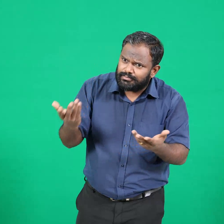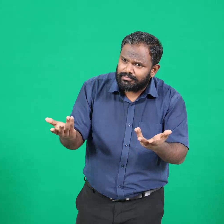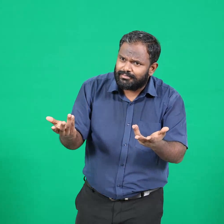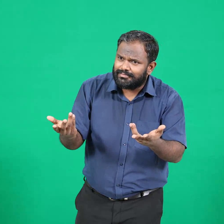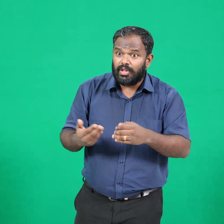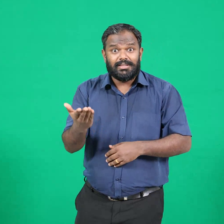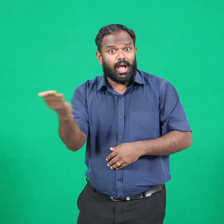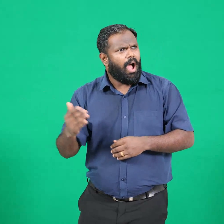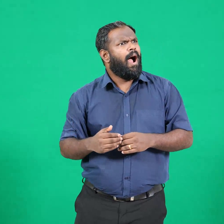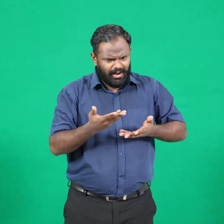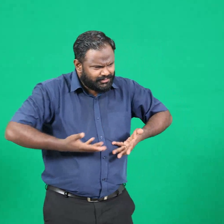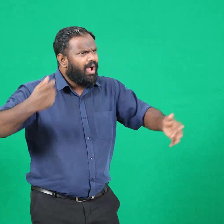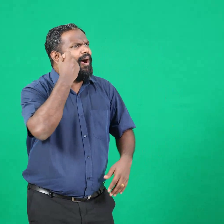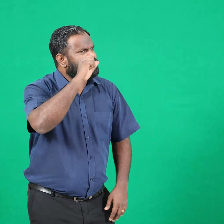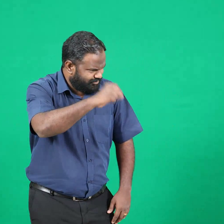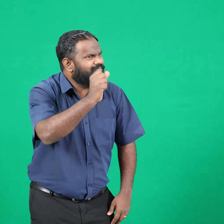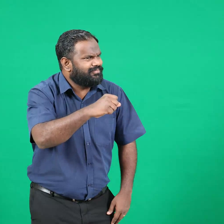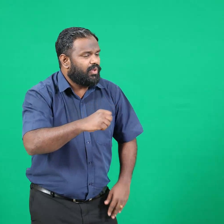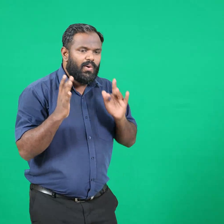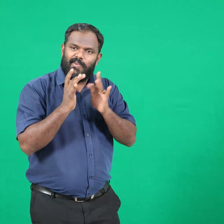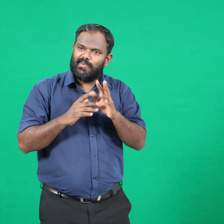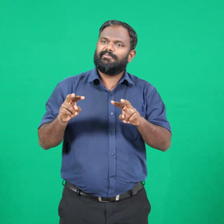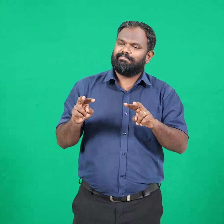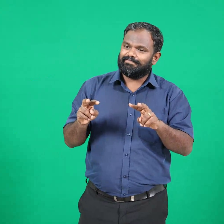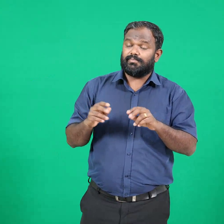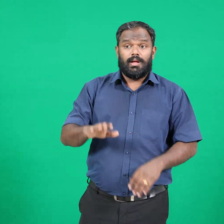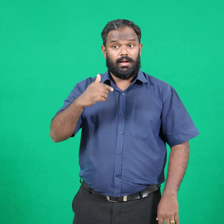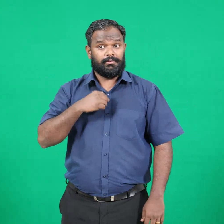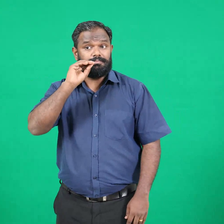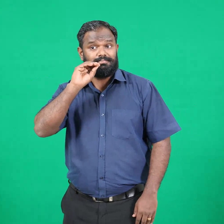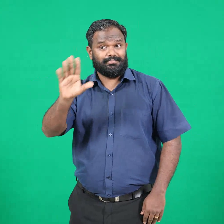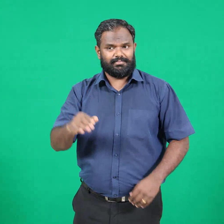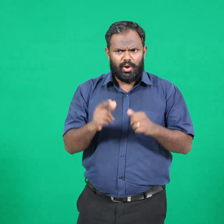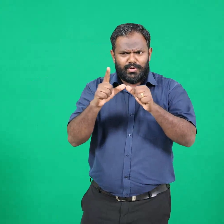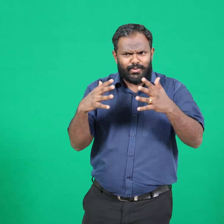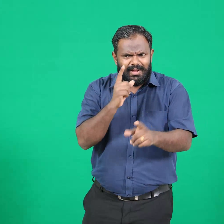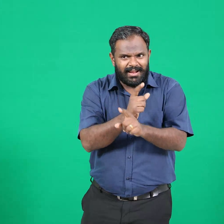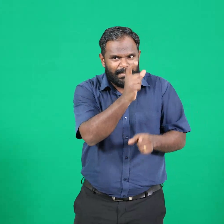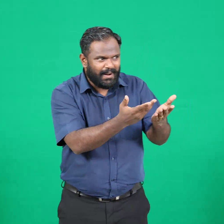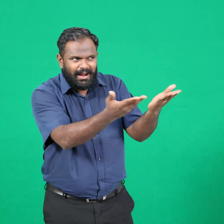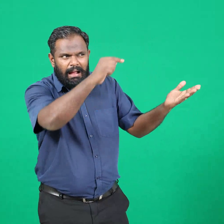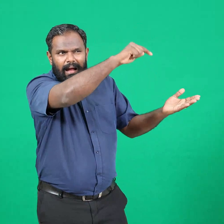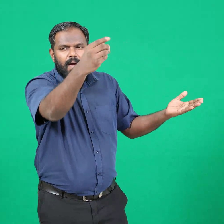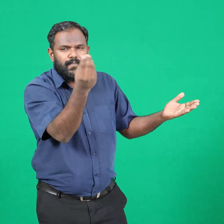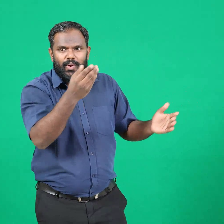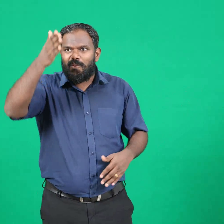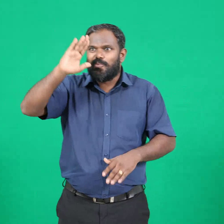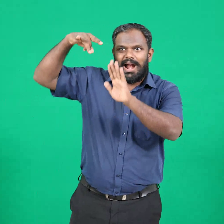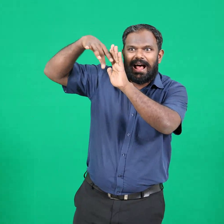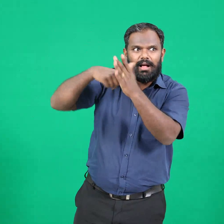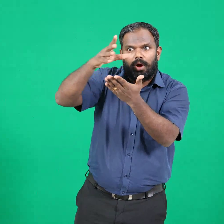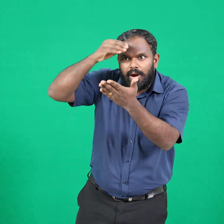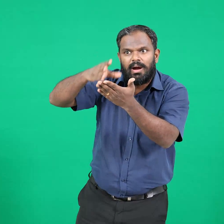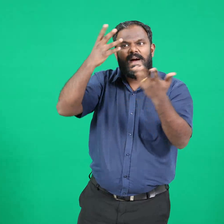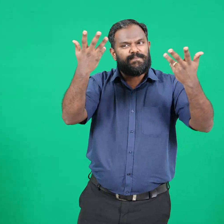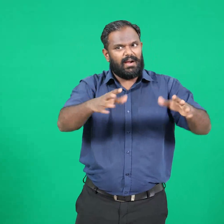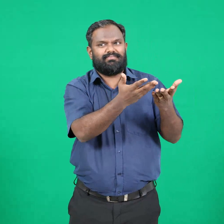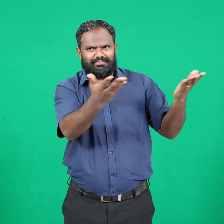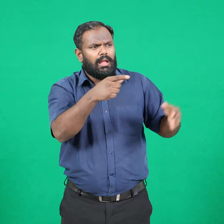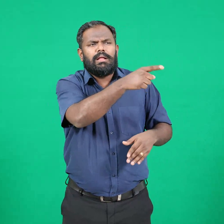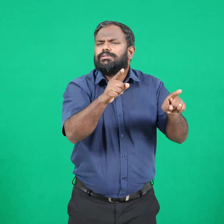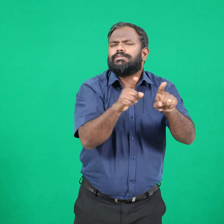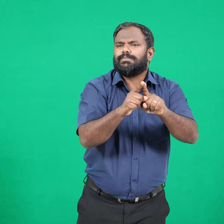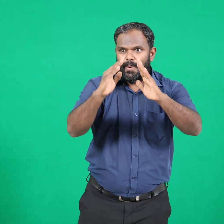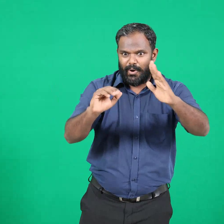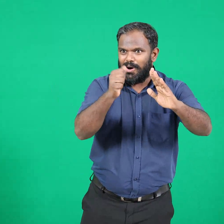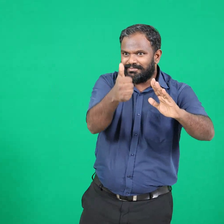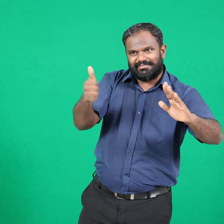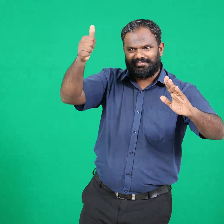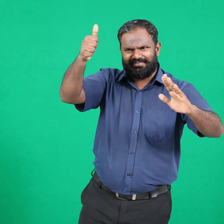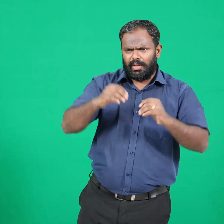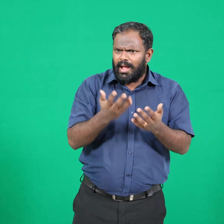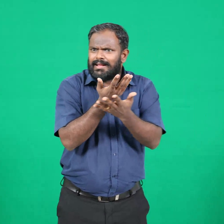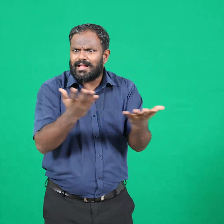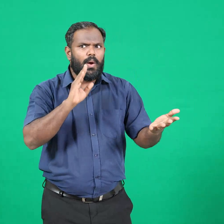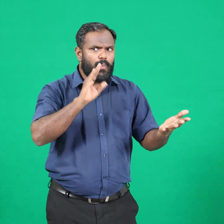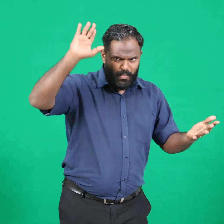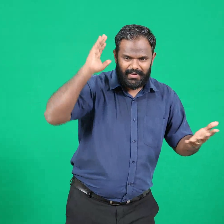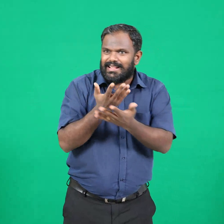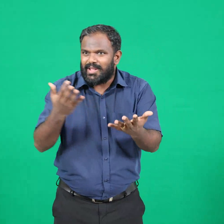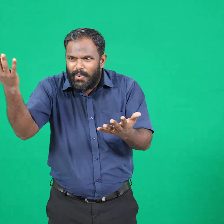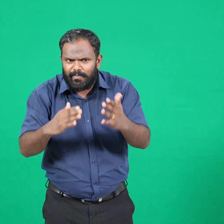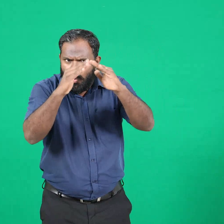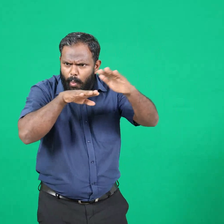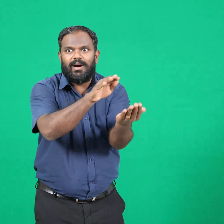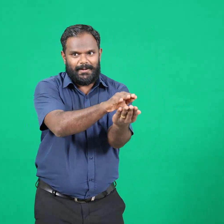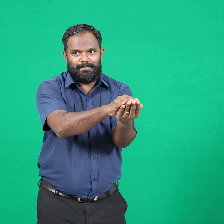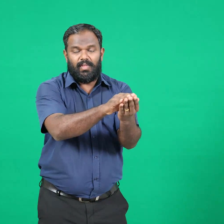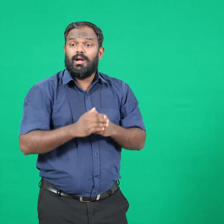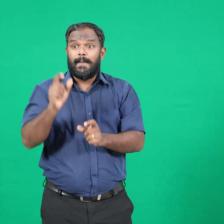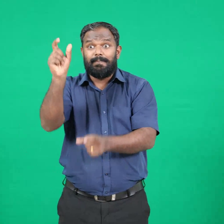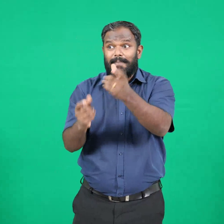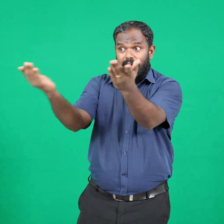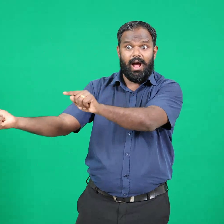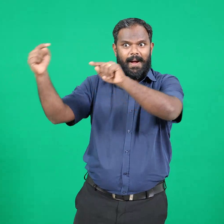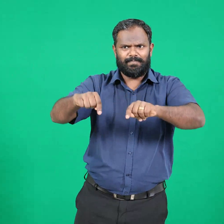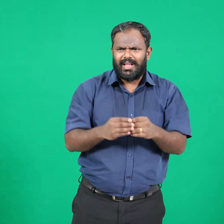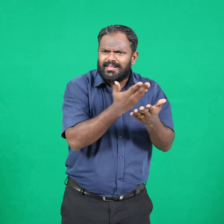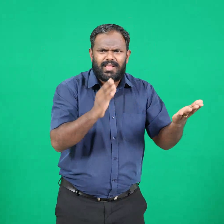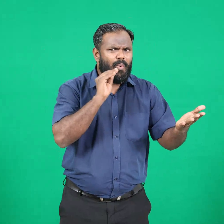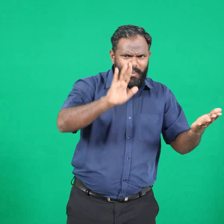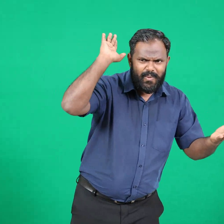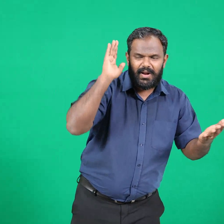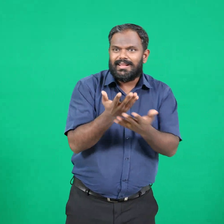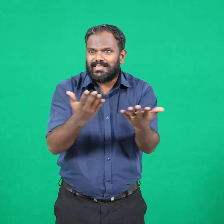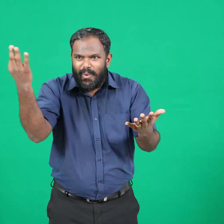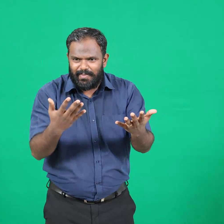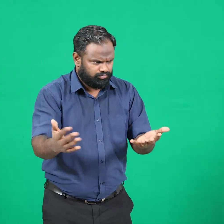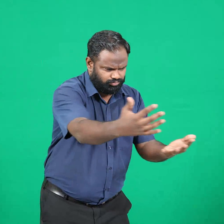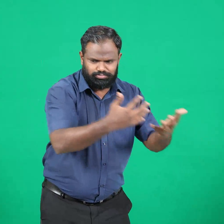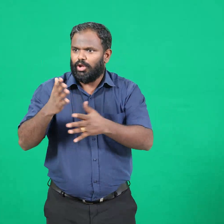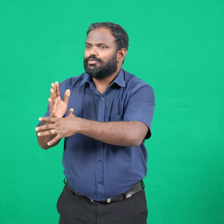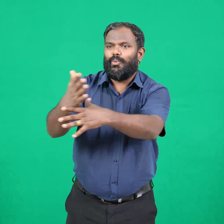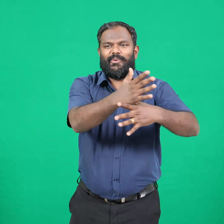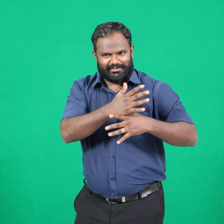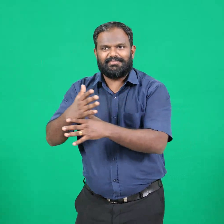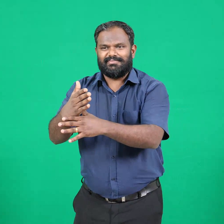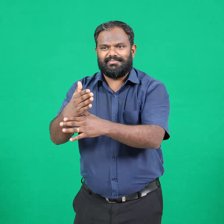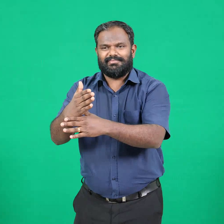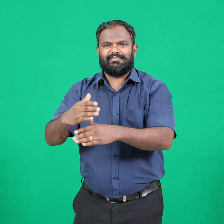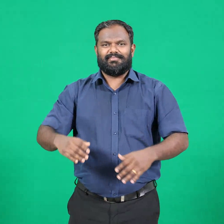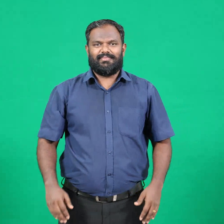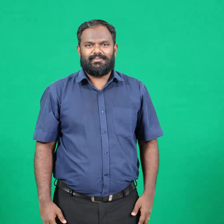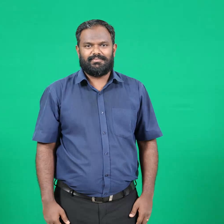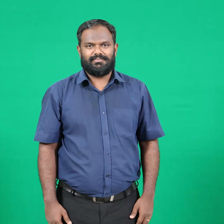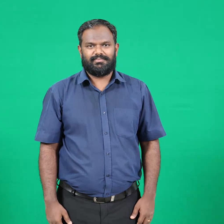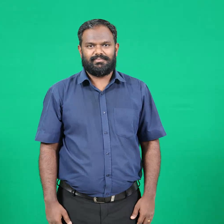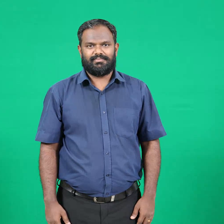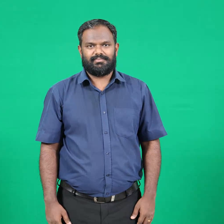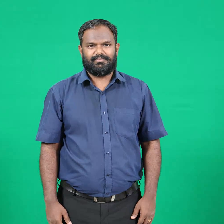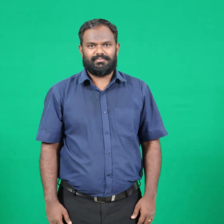Then He told them, "For this reason, every scribe who has been discipled in the kingdom of heaven is like a homeowner who brings out of his storeroom new treasures as well as old."